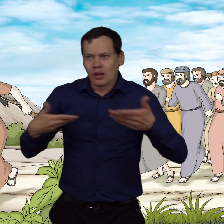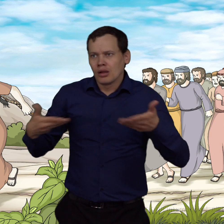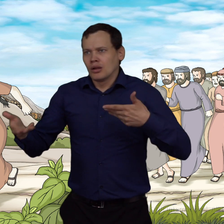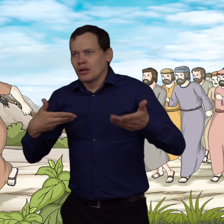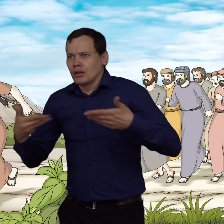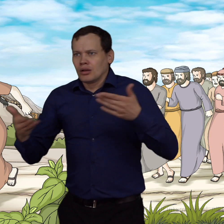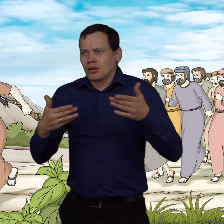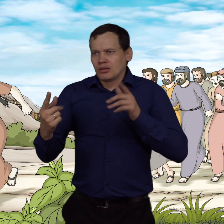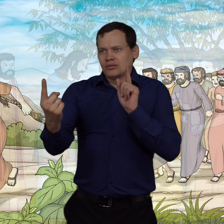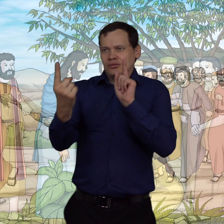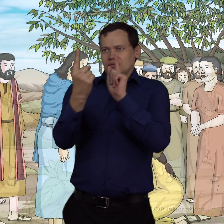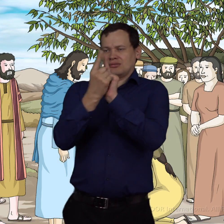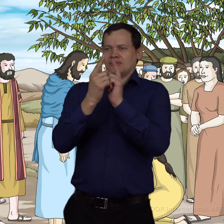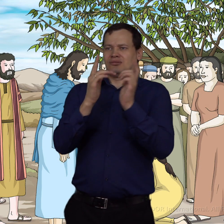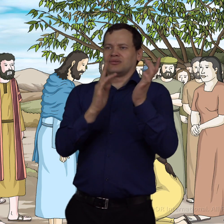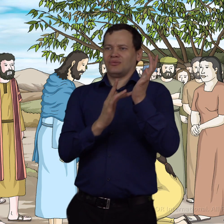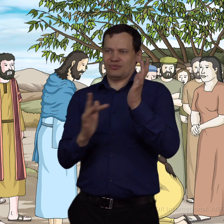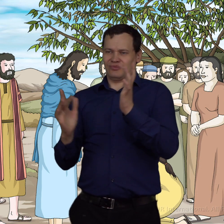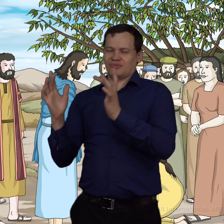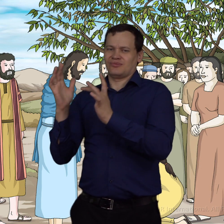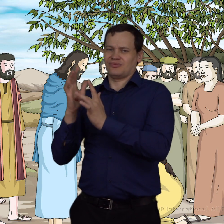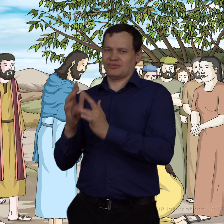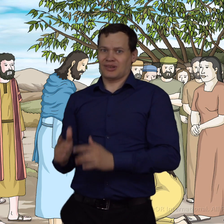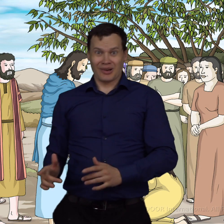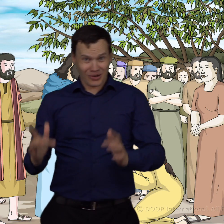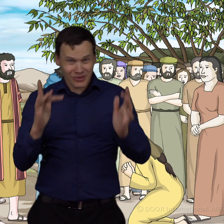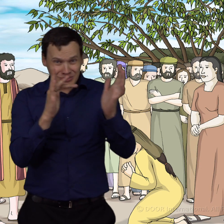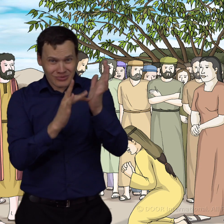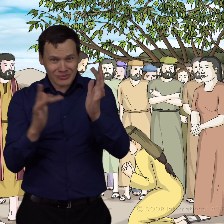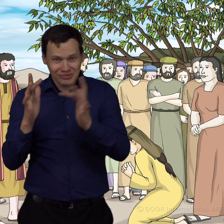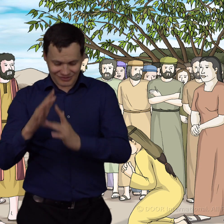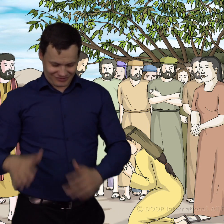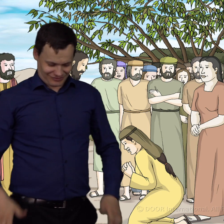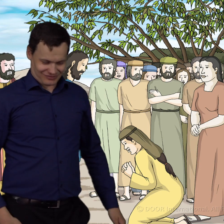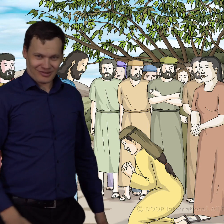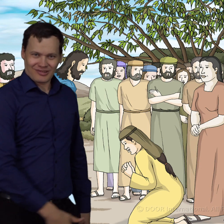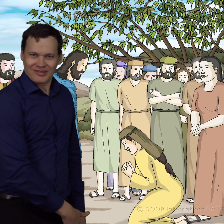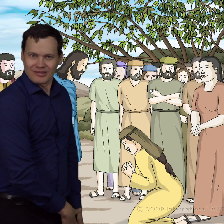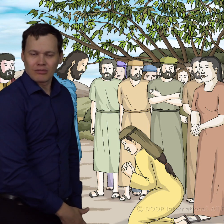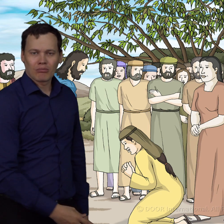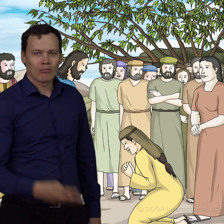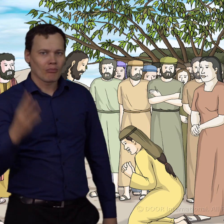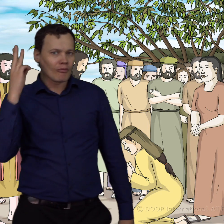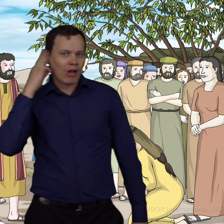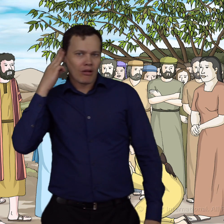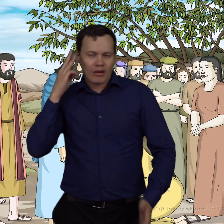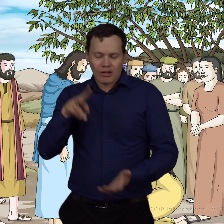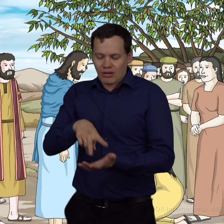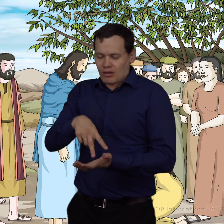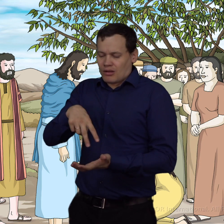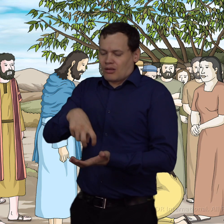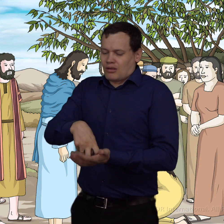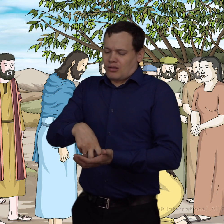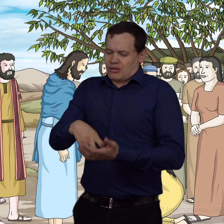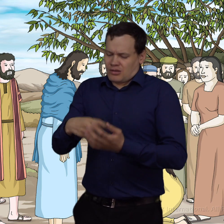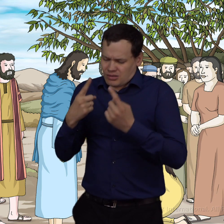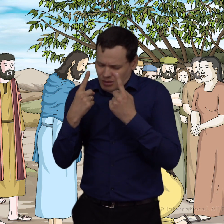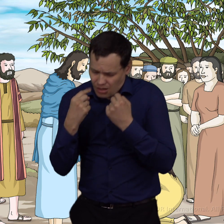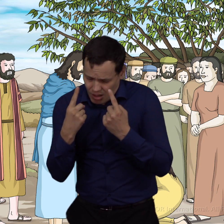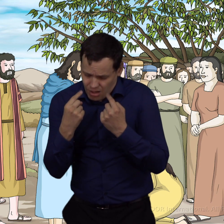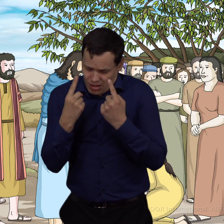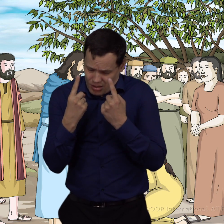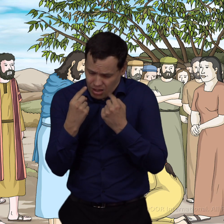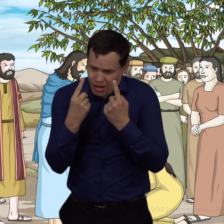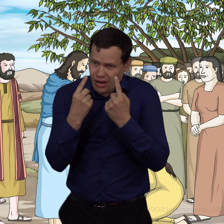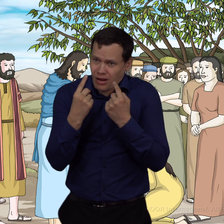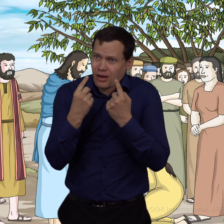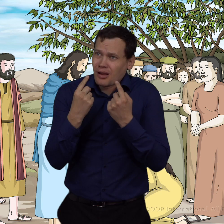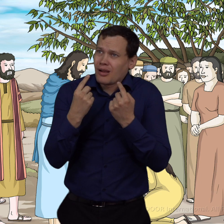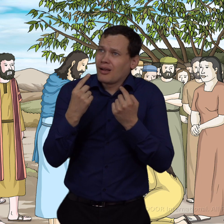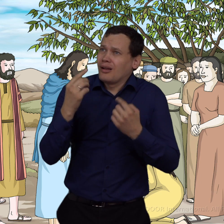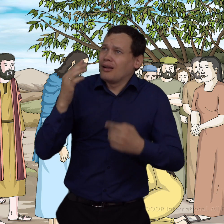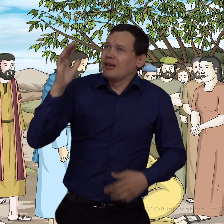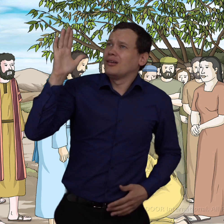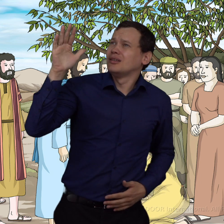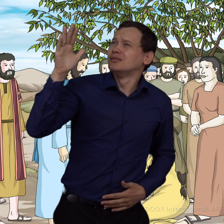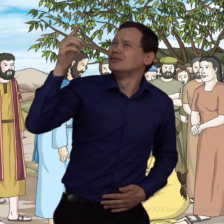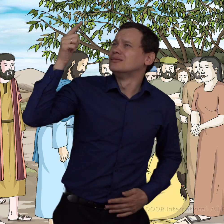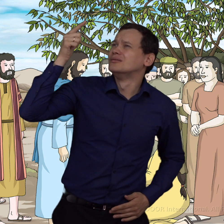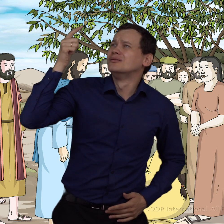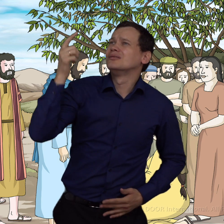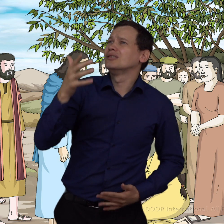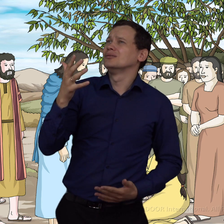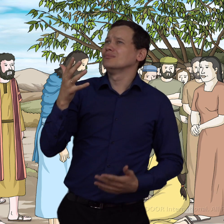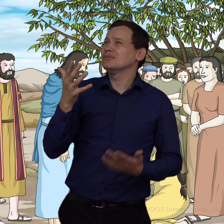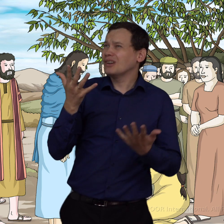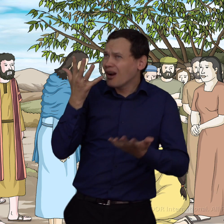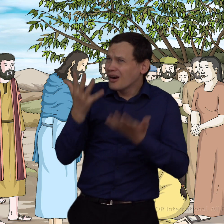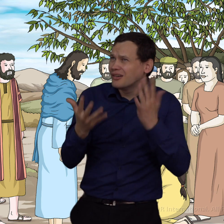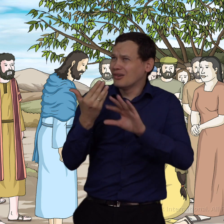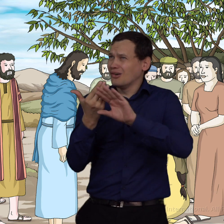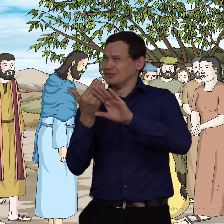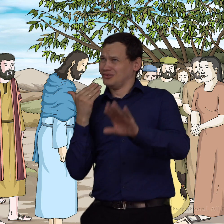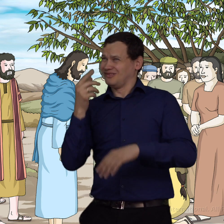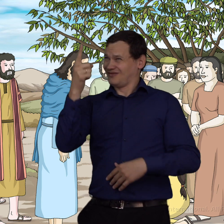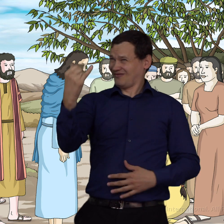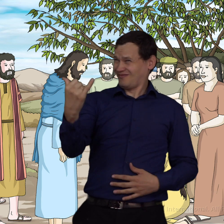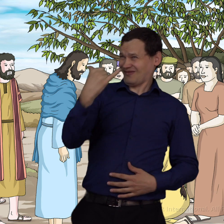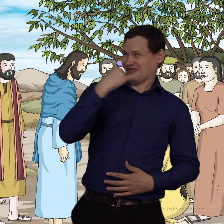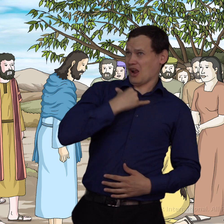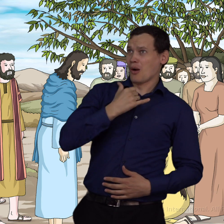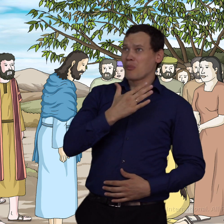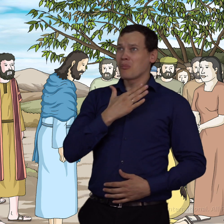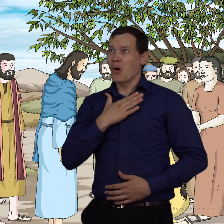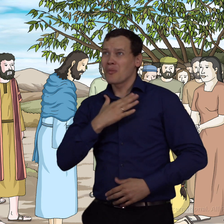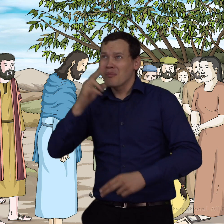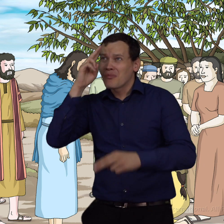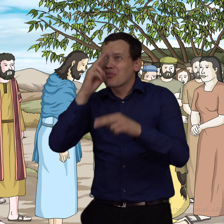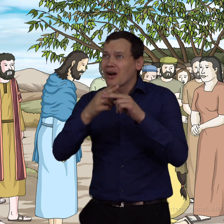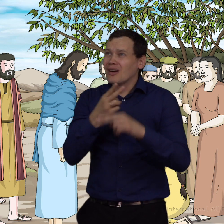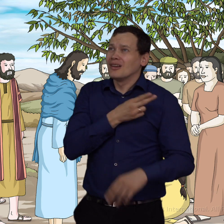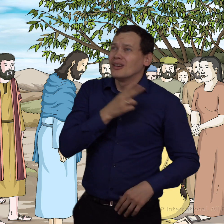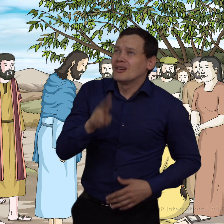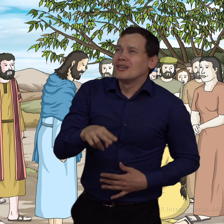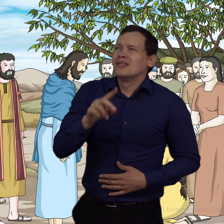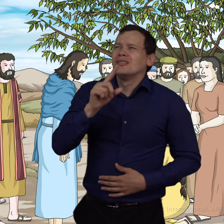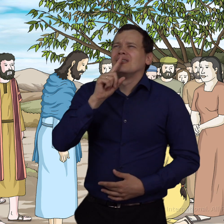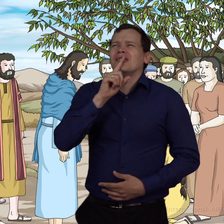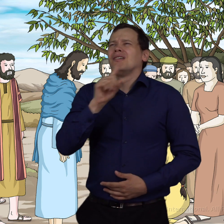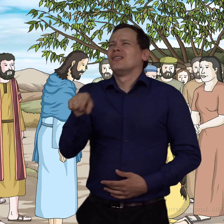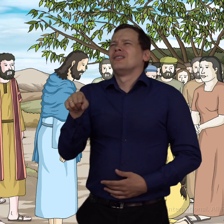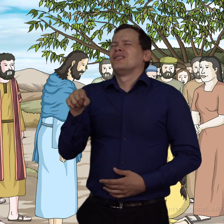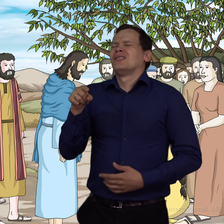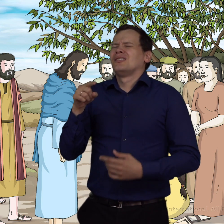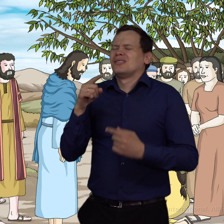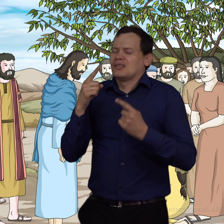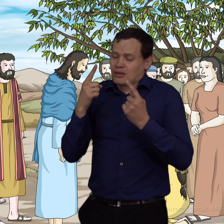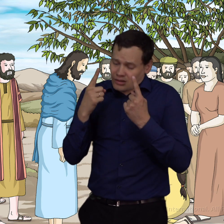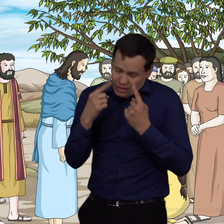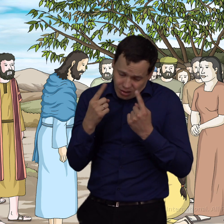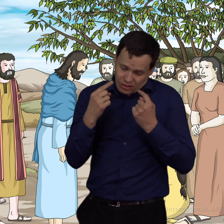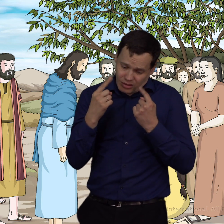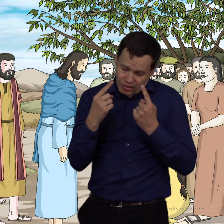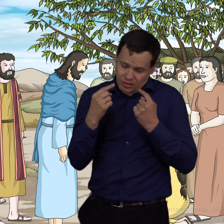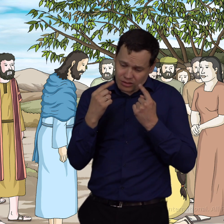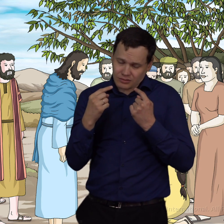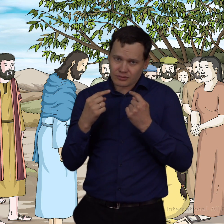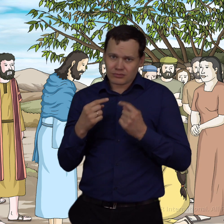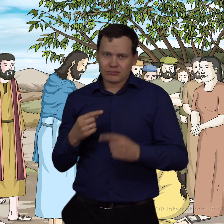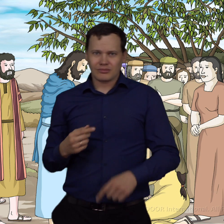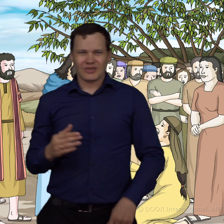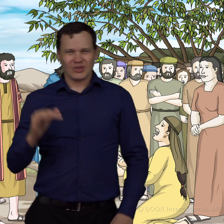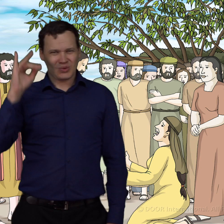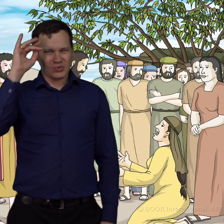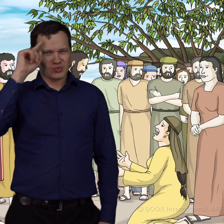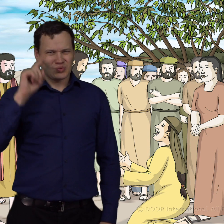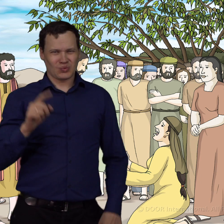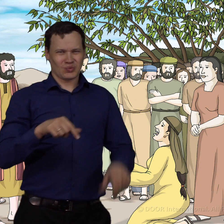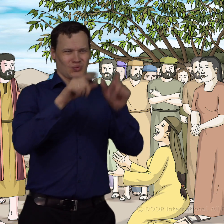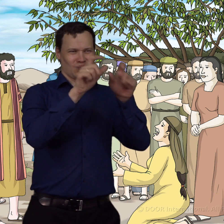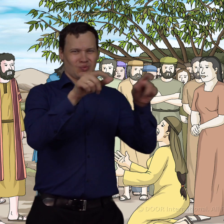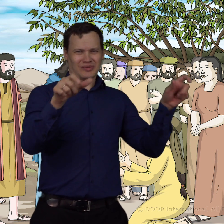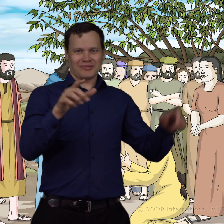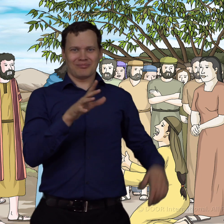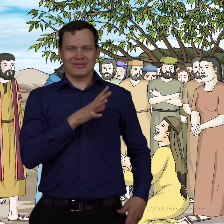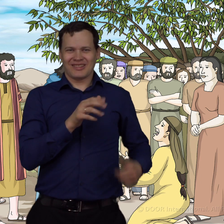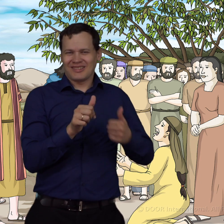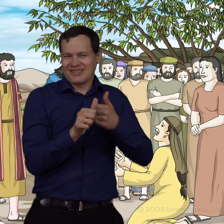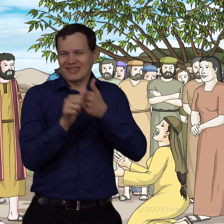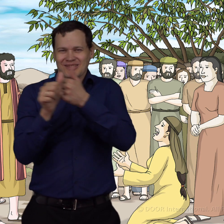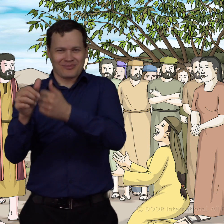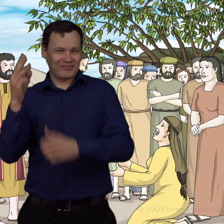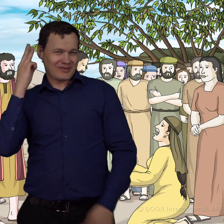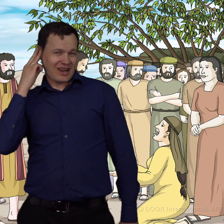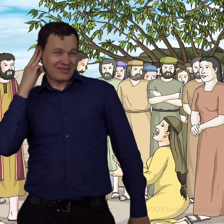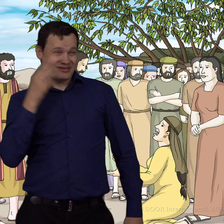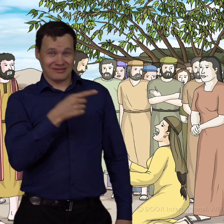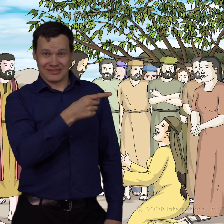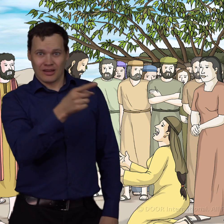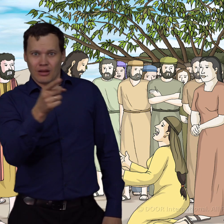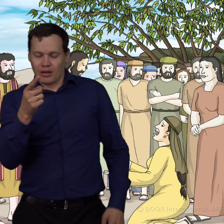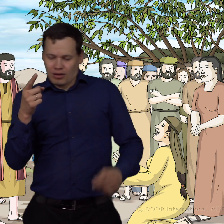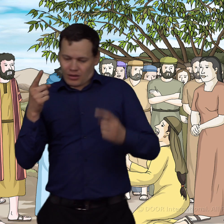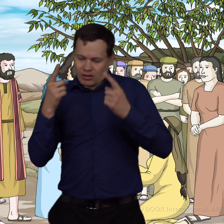When Mary came to Jesus and saw Him, she fell at His feet and said, “Lord, if You had been here, my brother would not have died.”